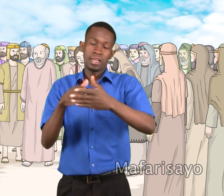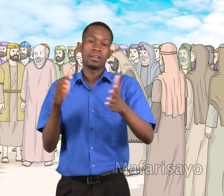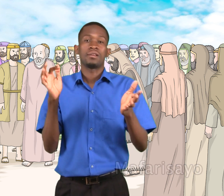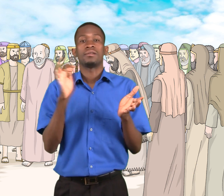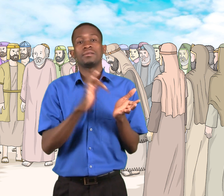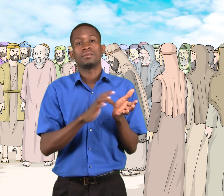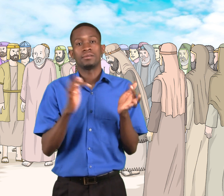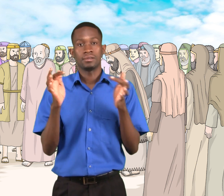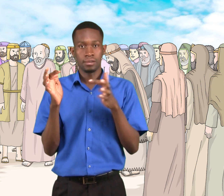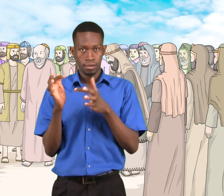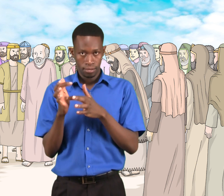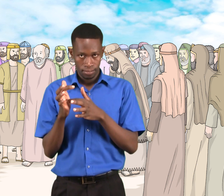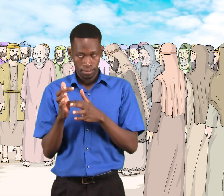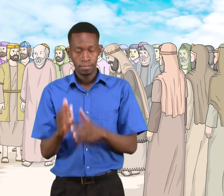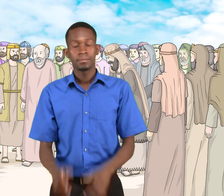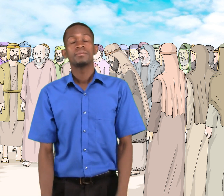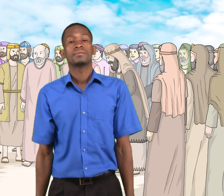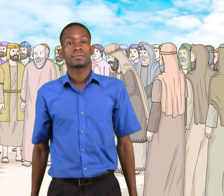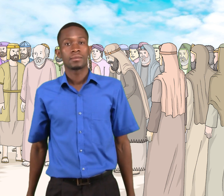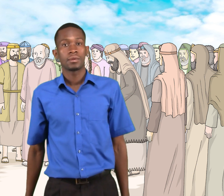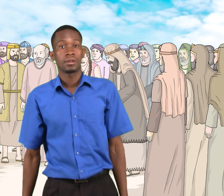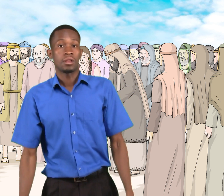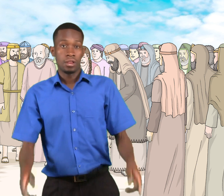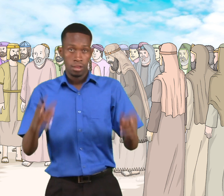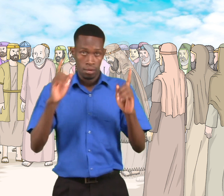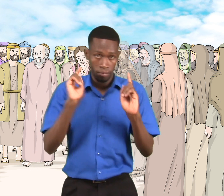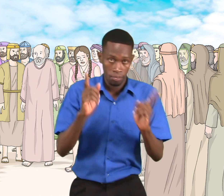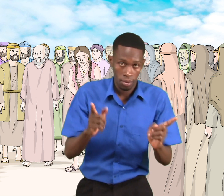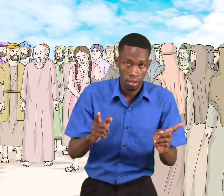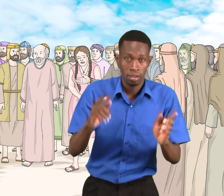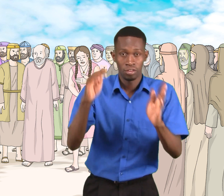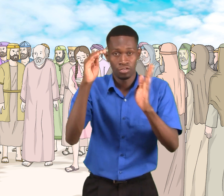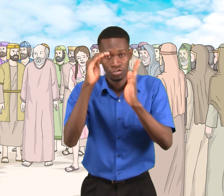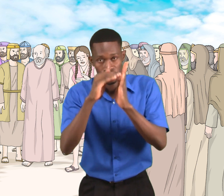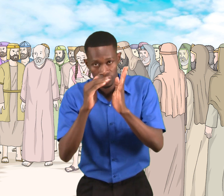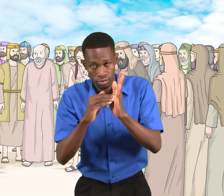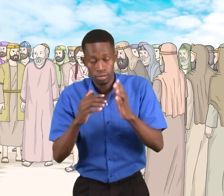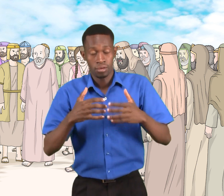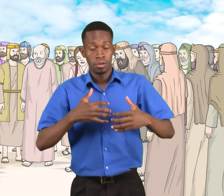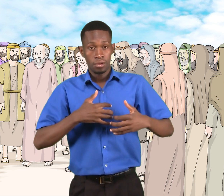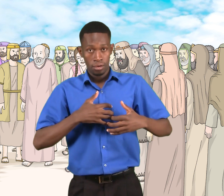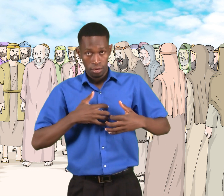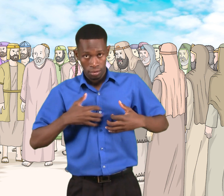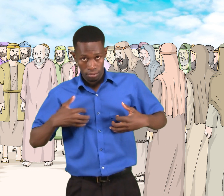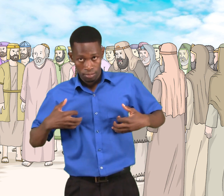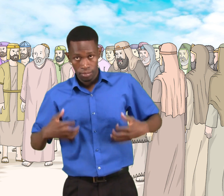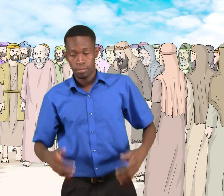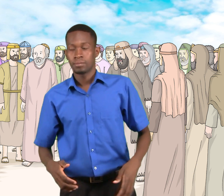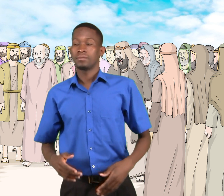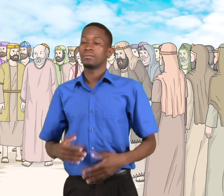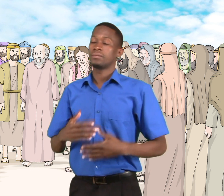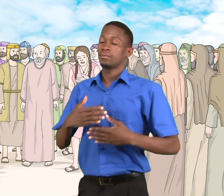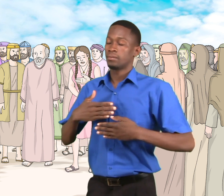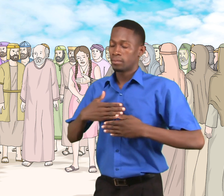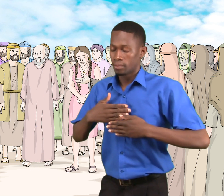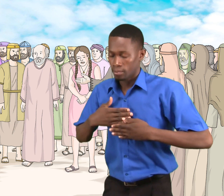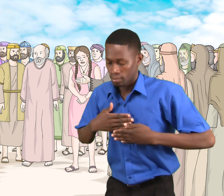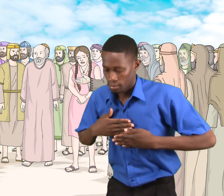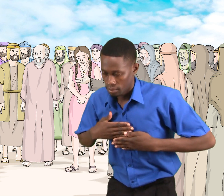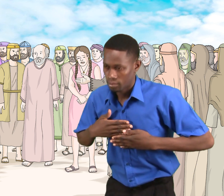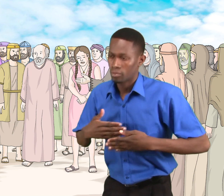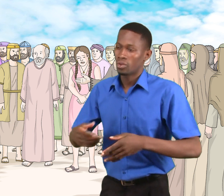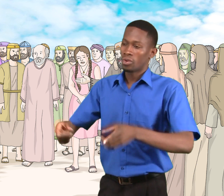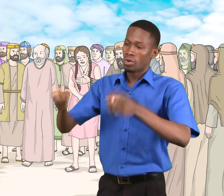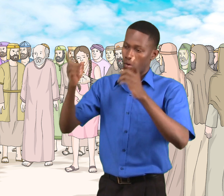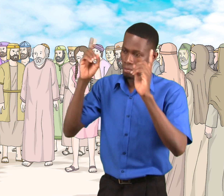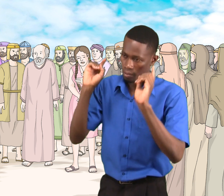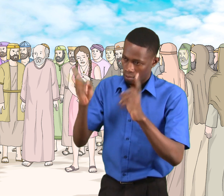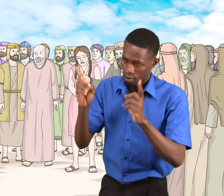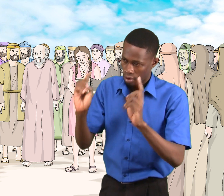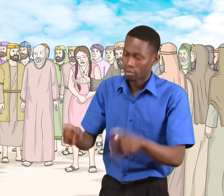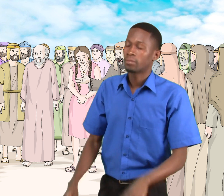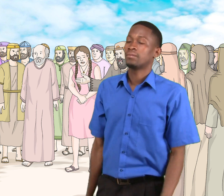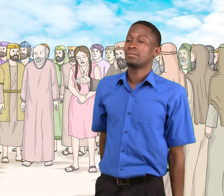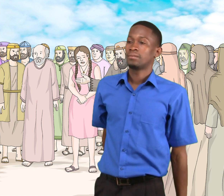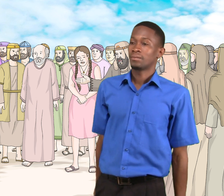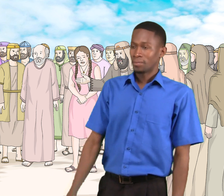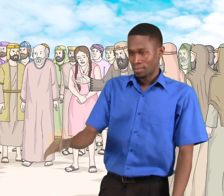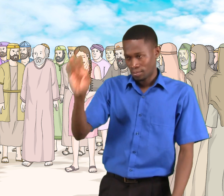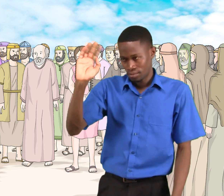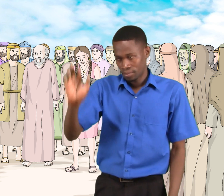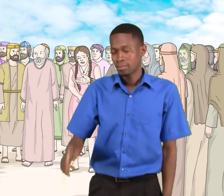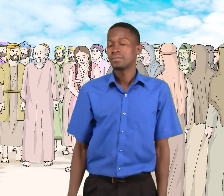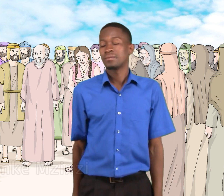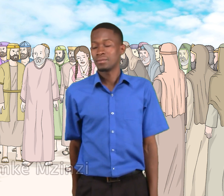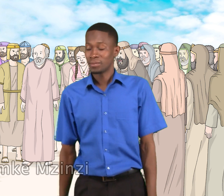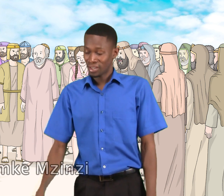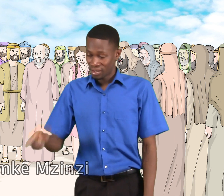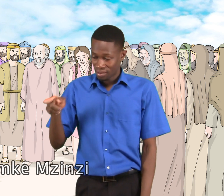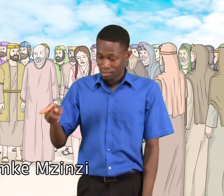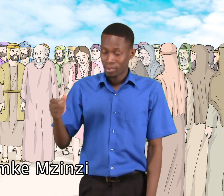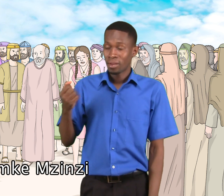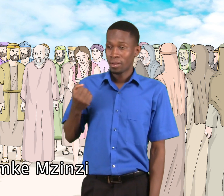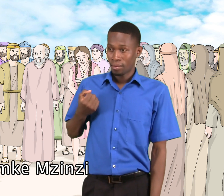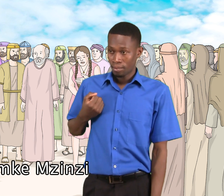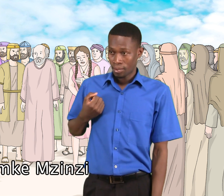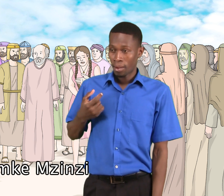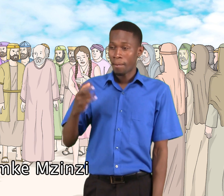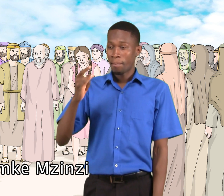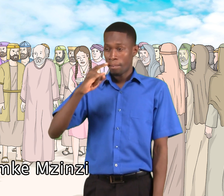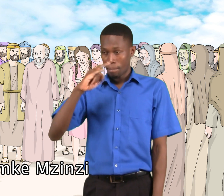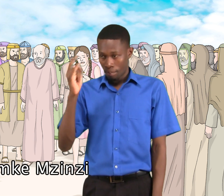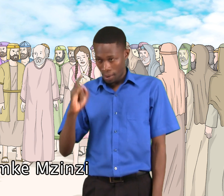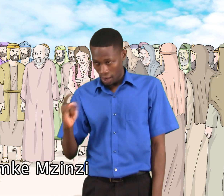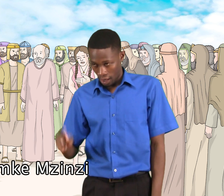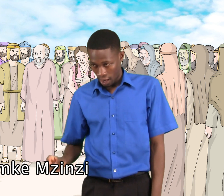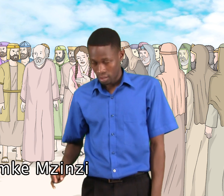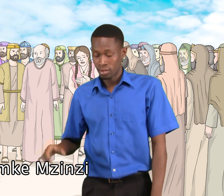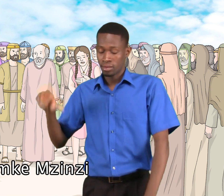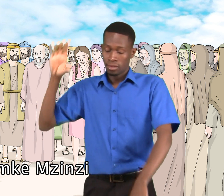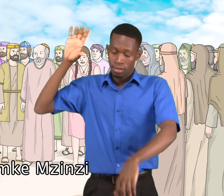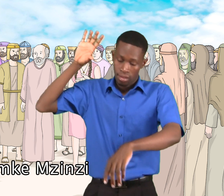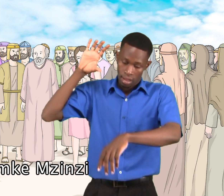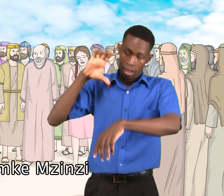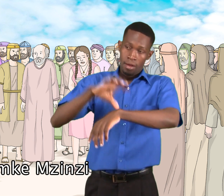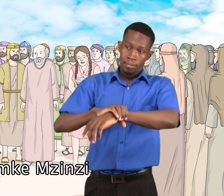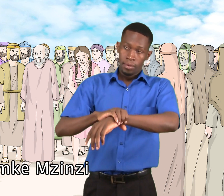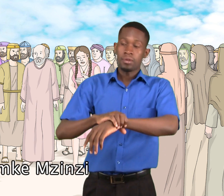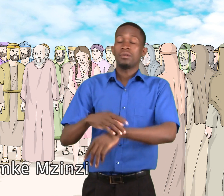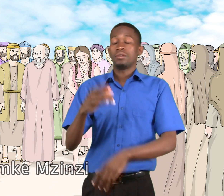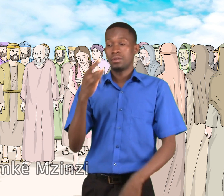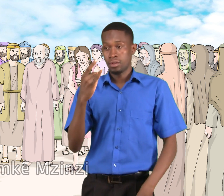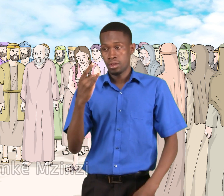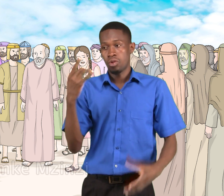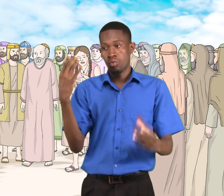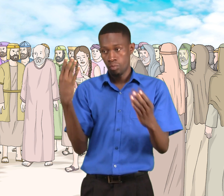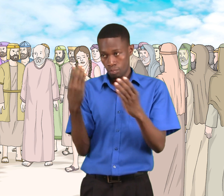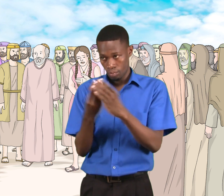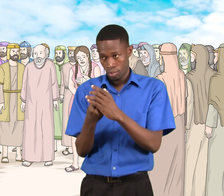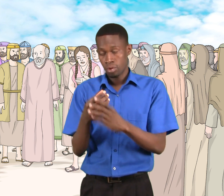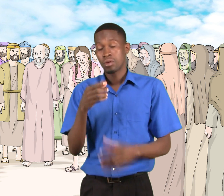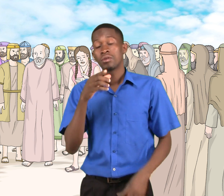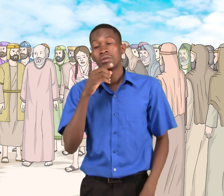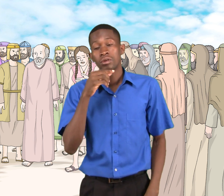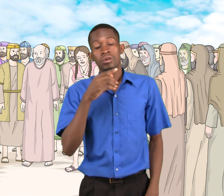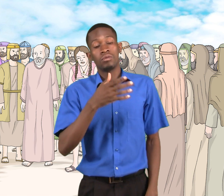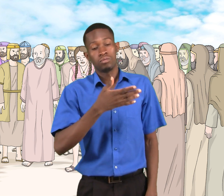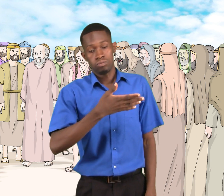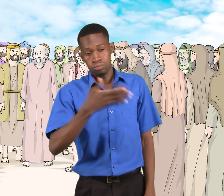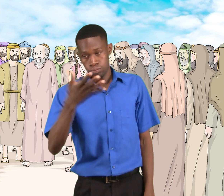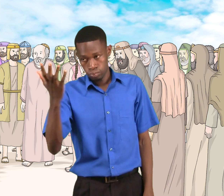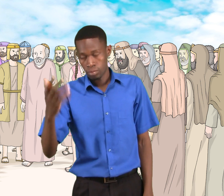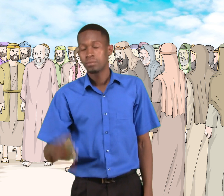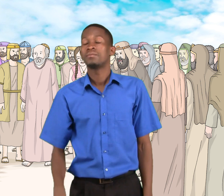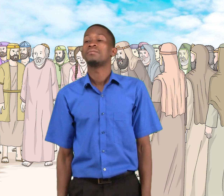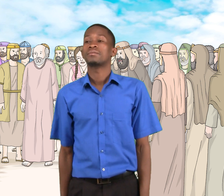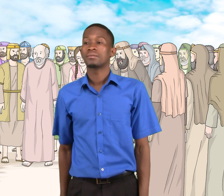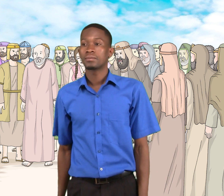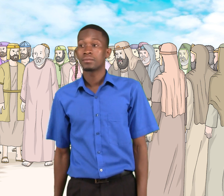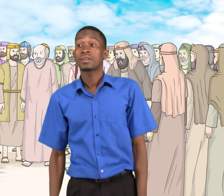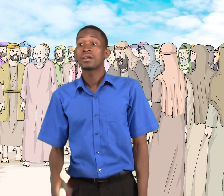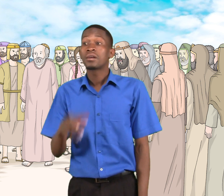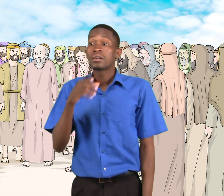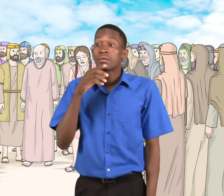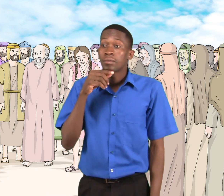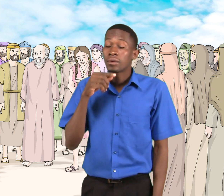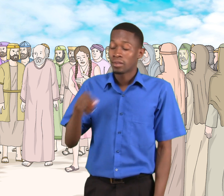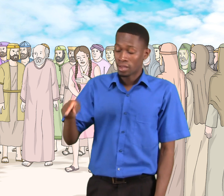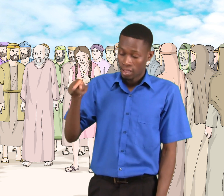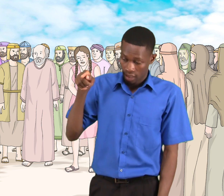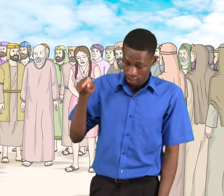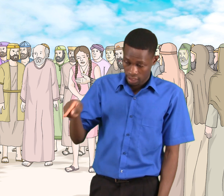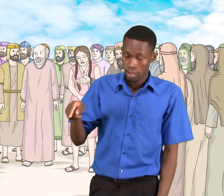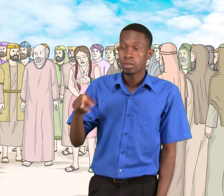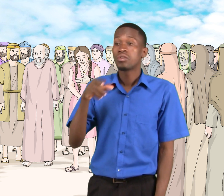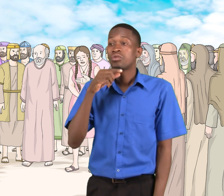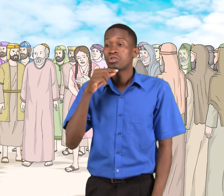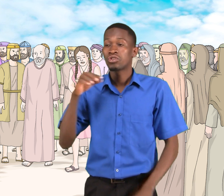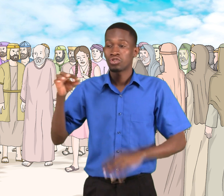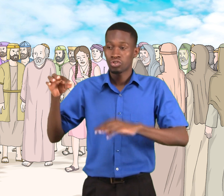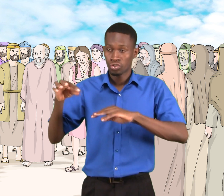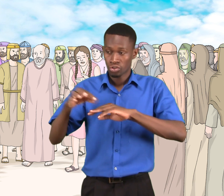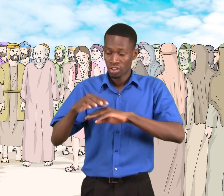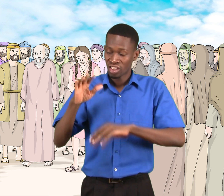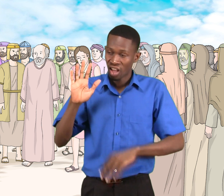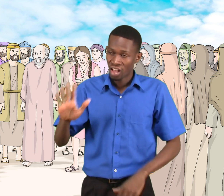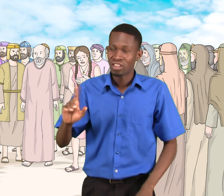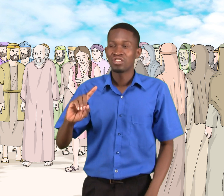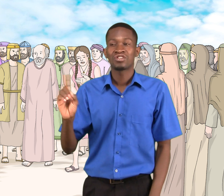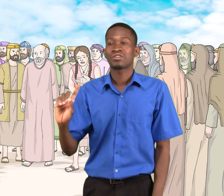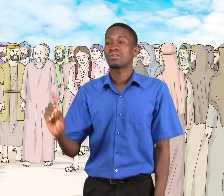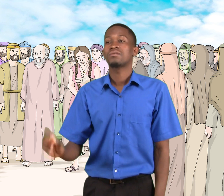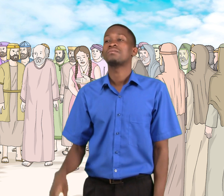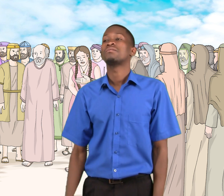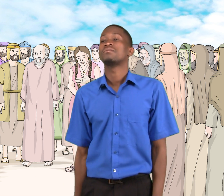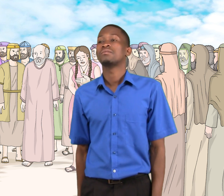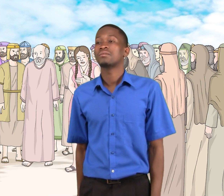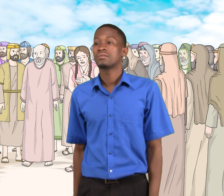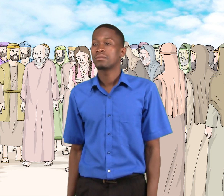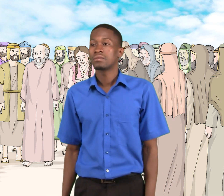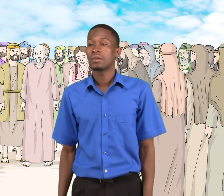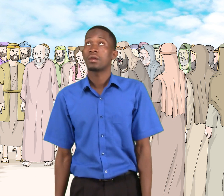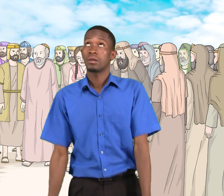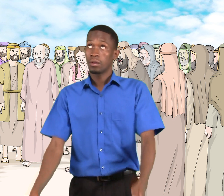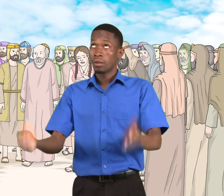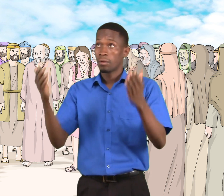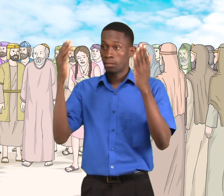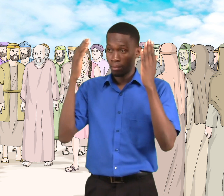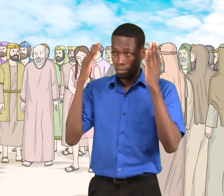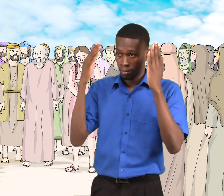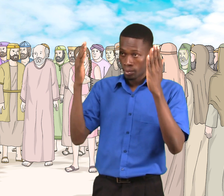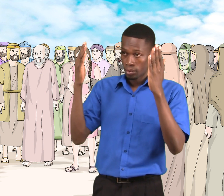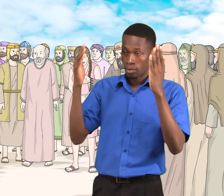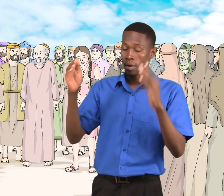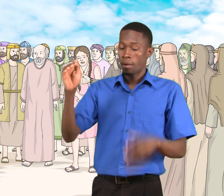In the Law Moses commanded us to stone such a woman.